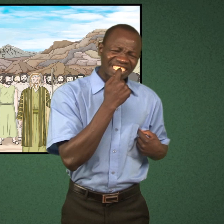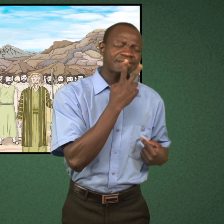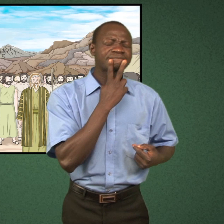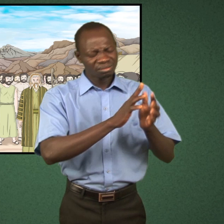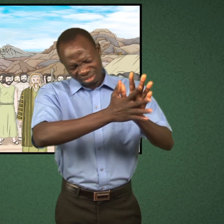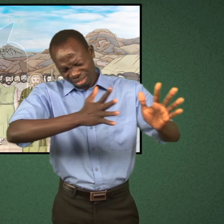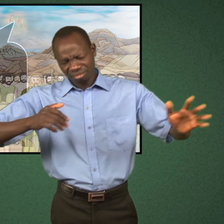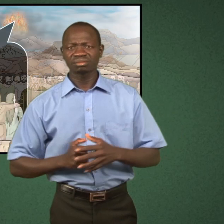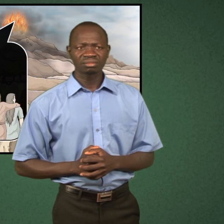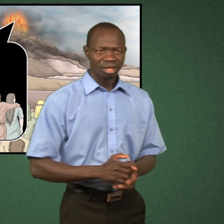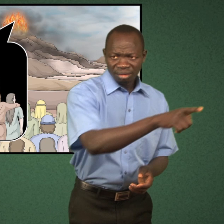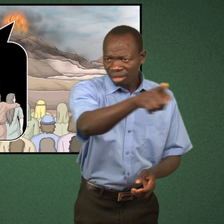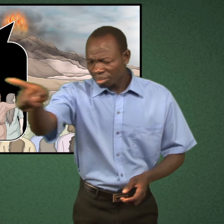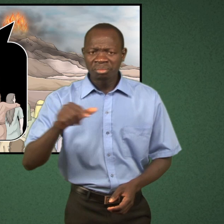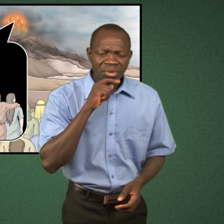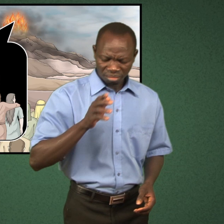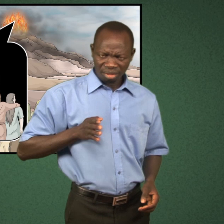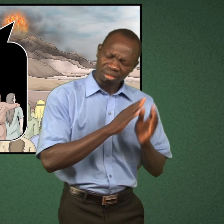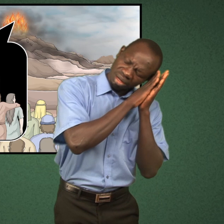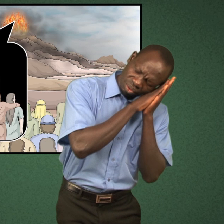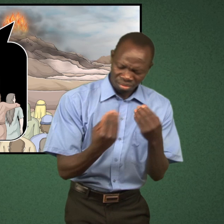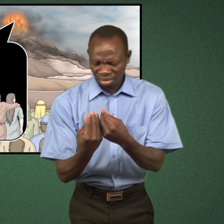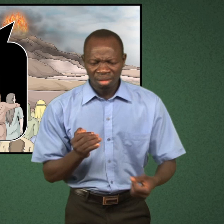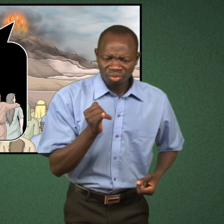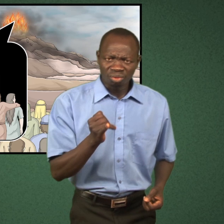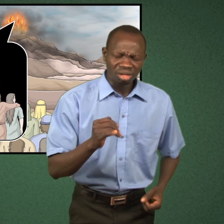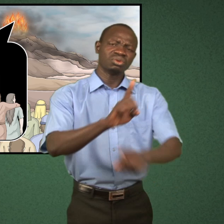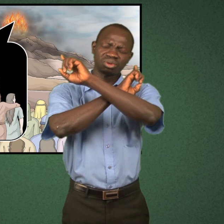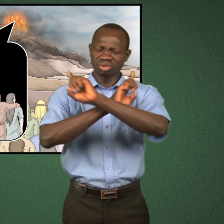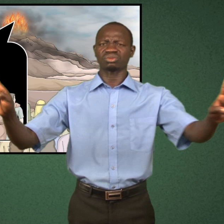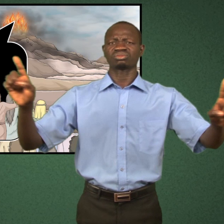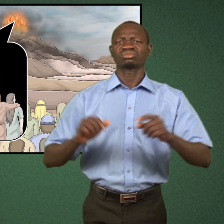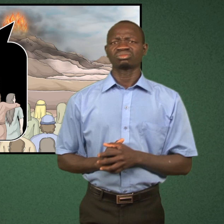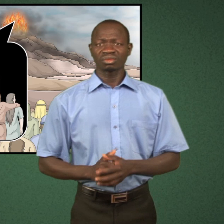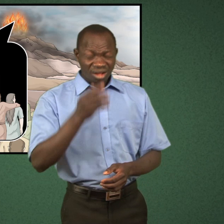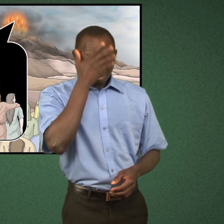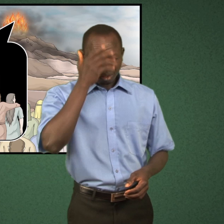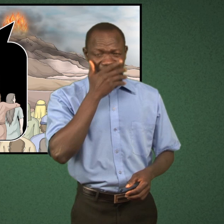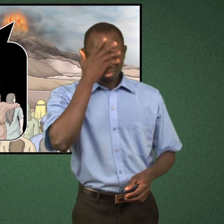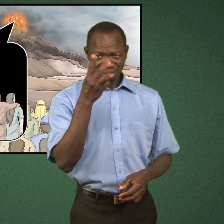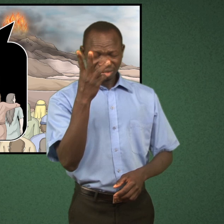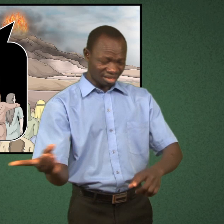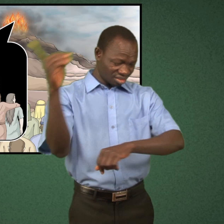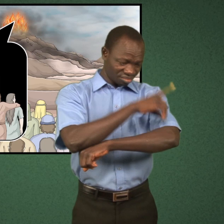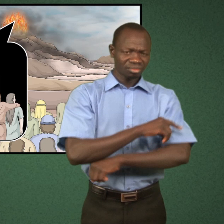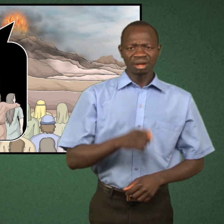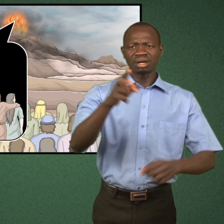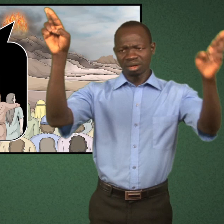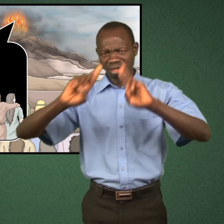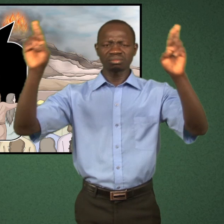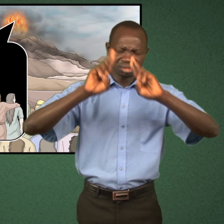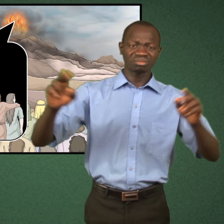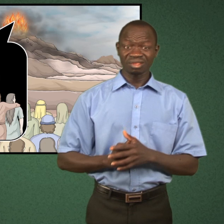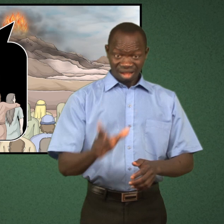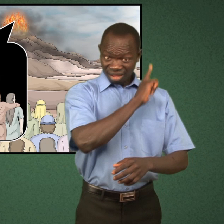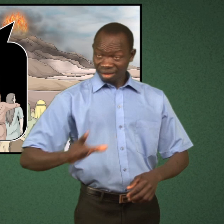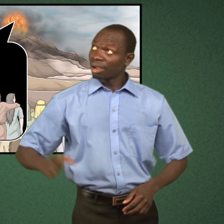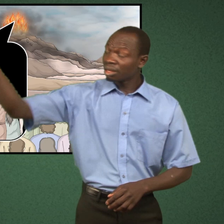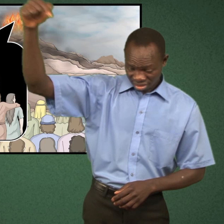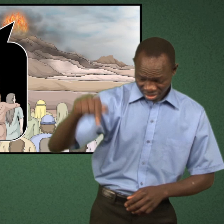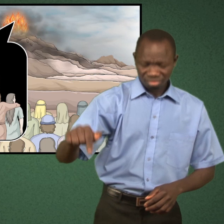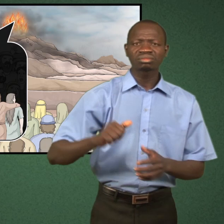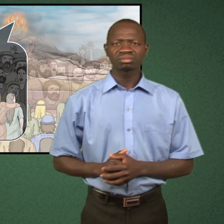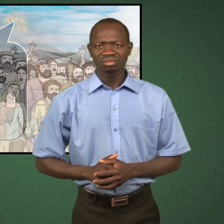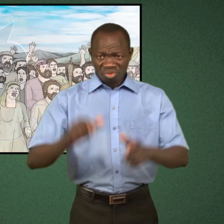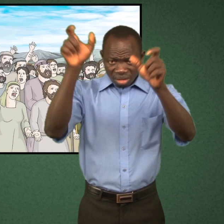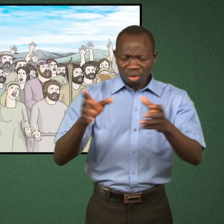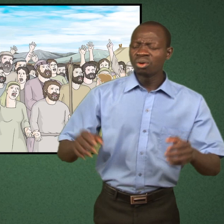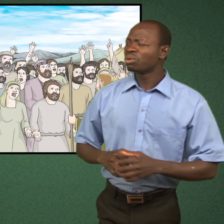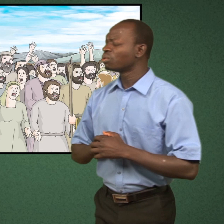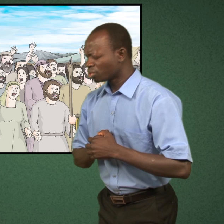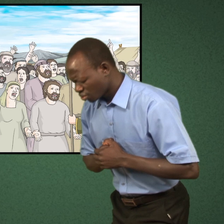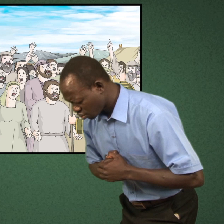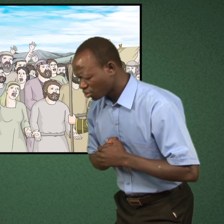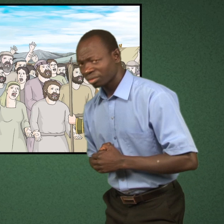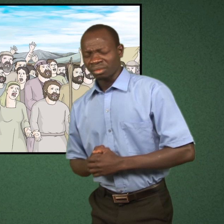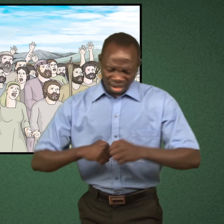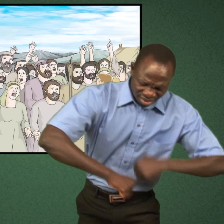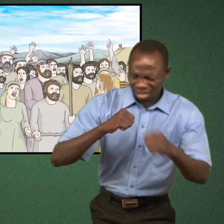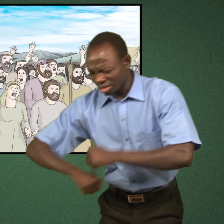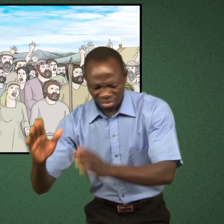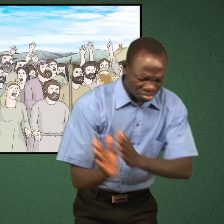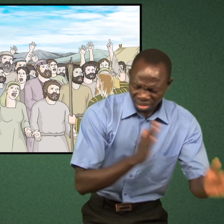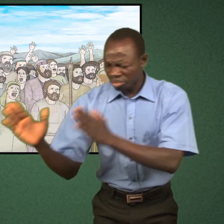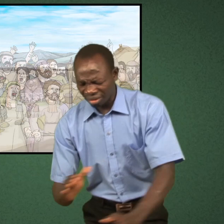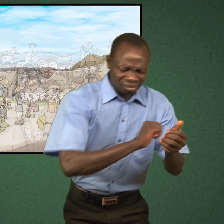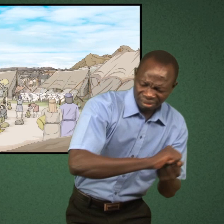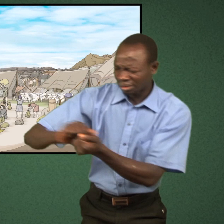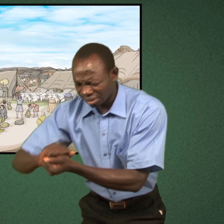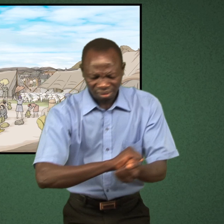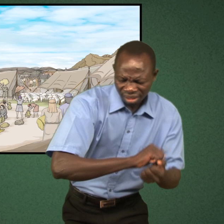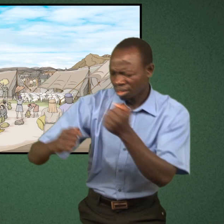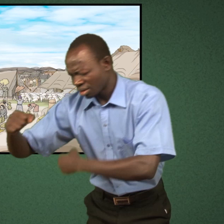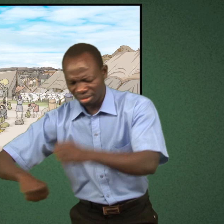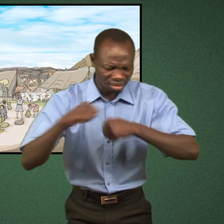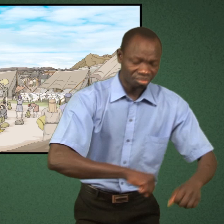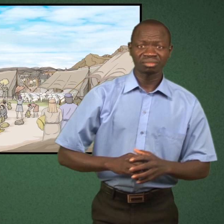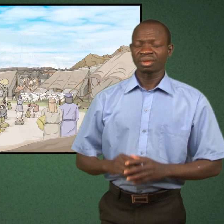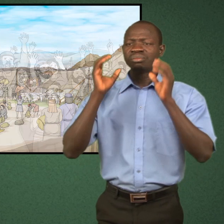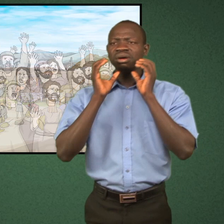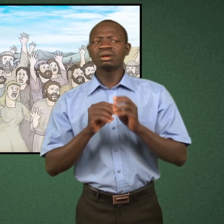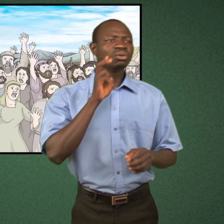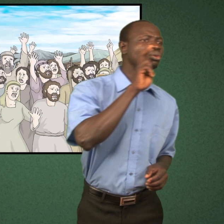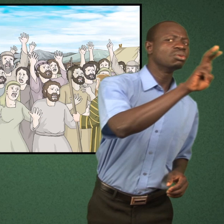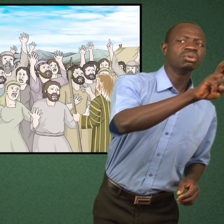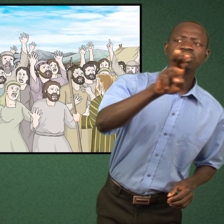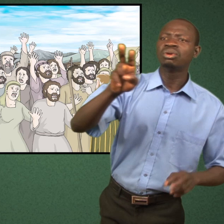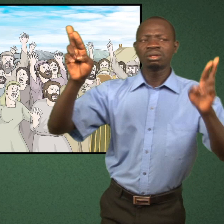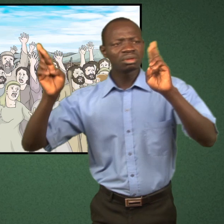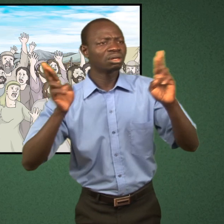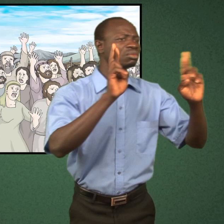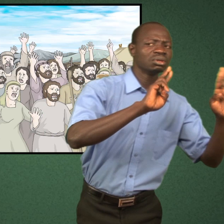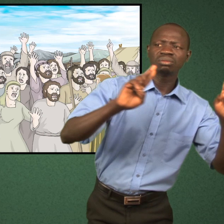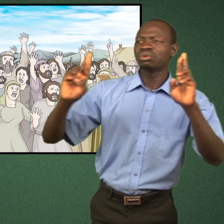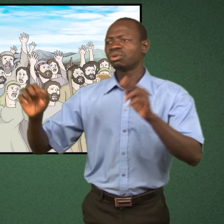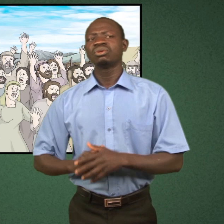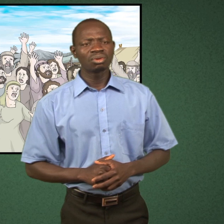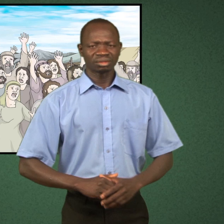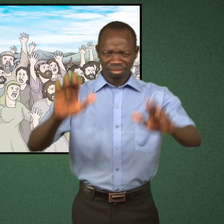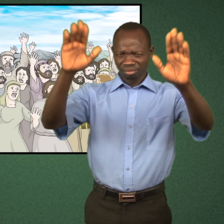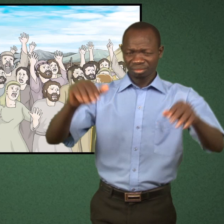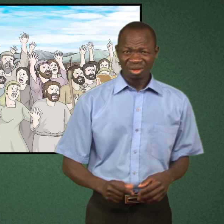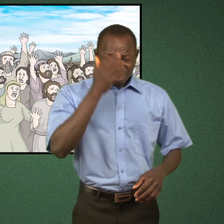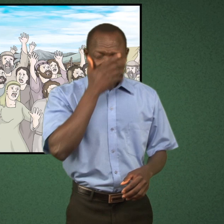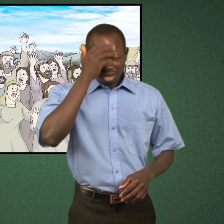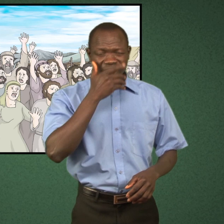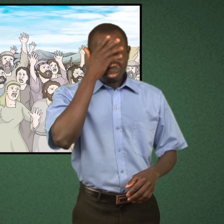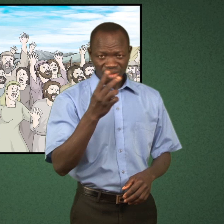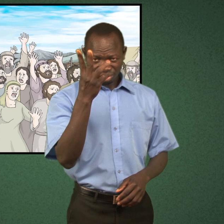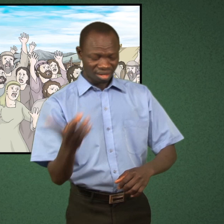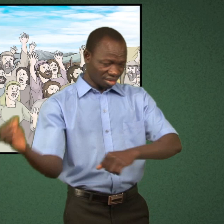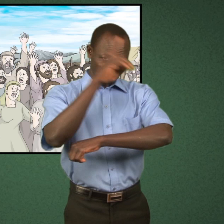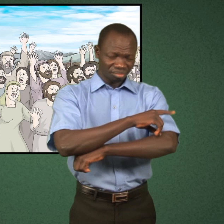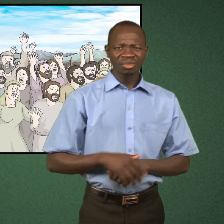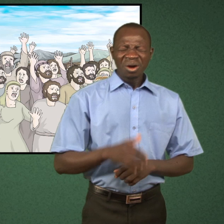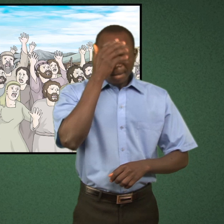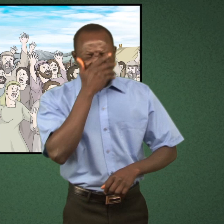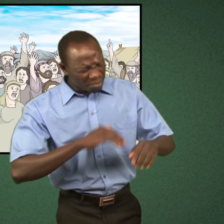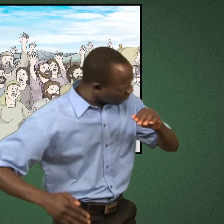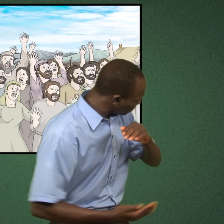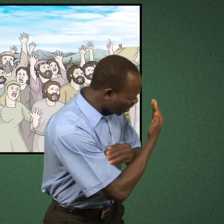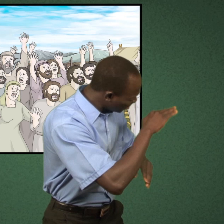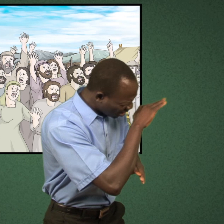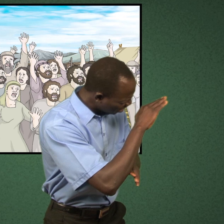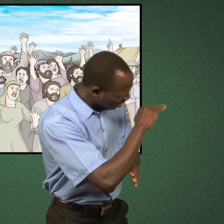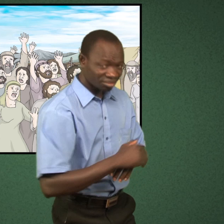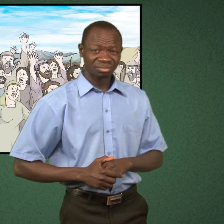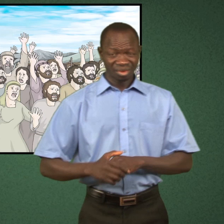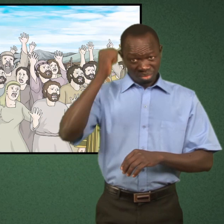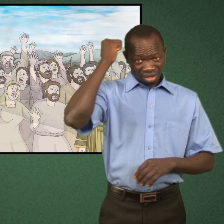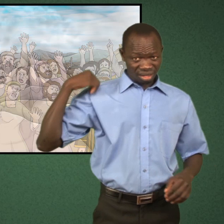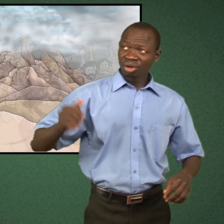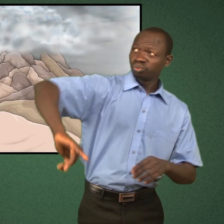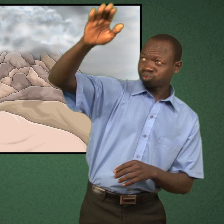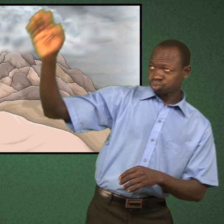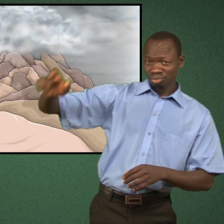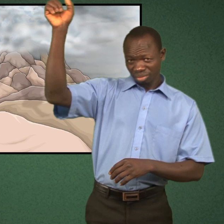“Do not draw near to a woman.”